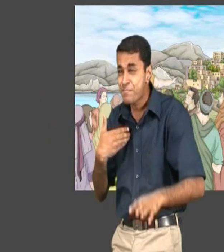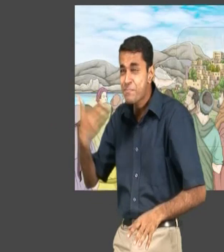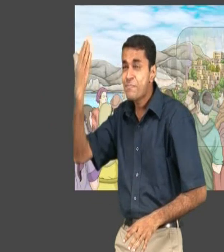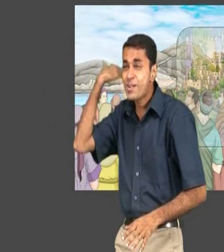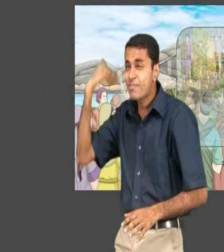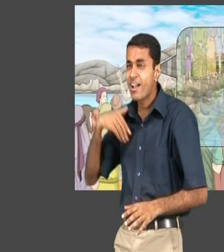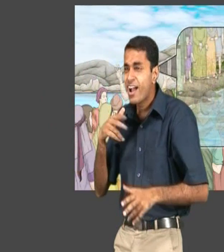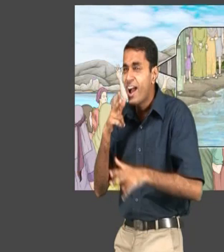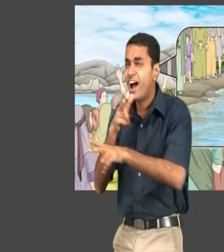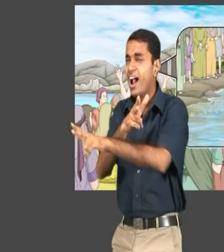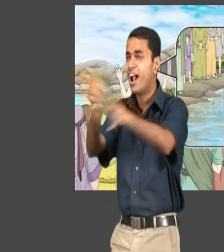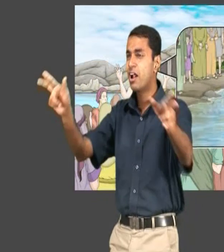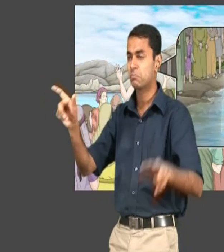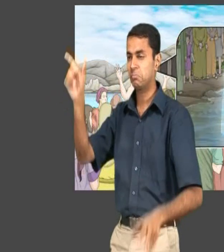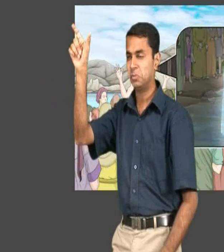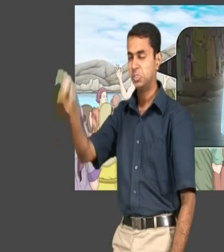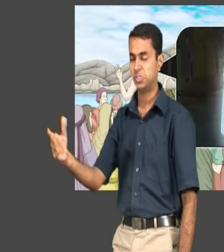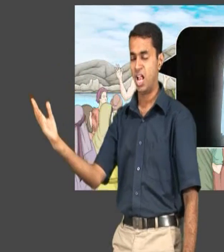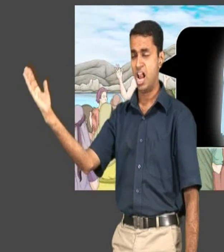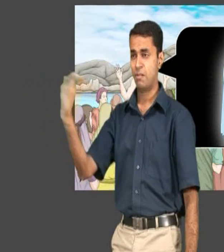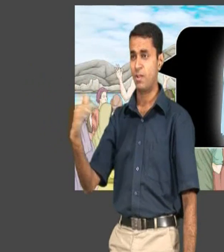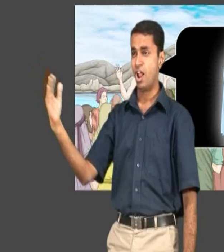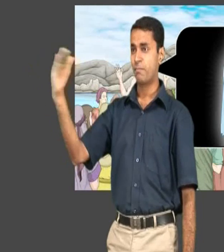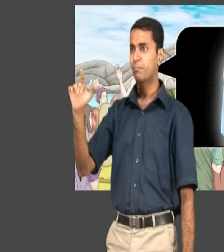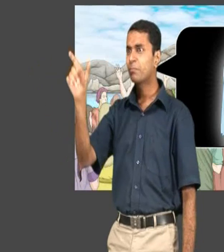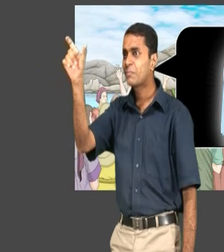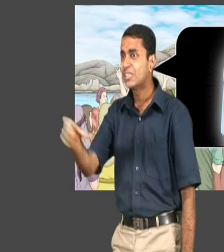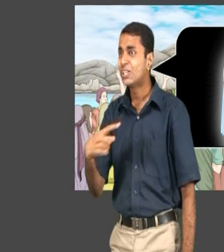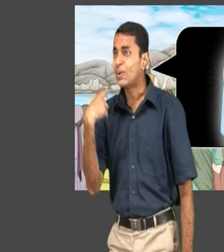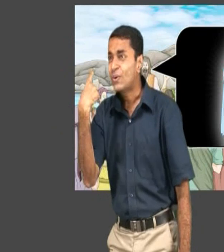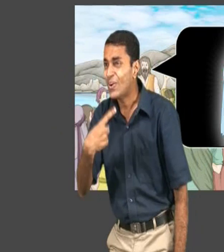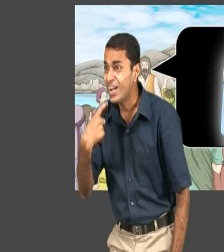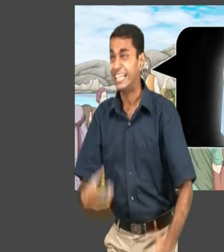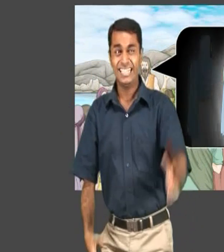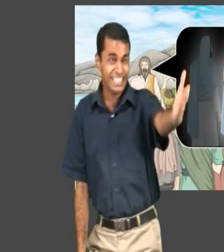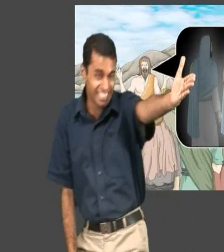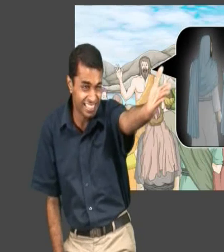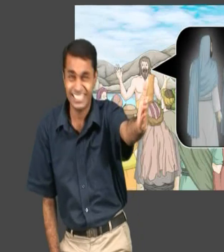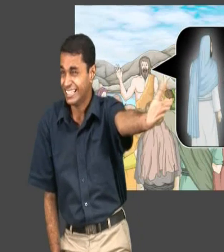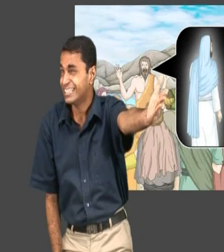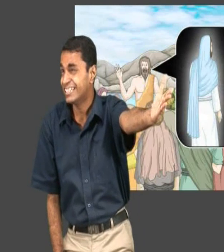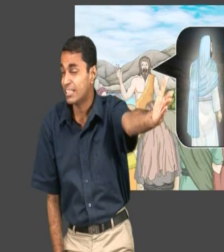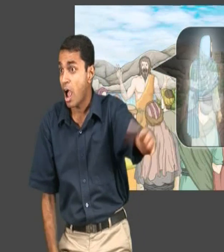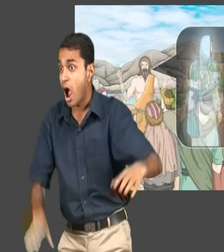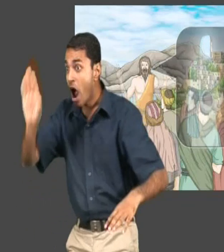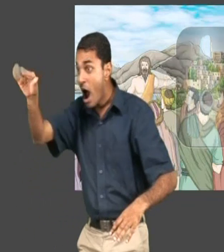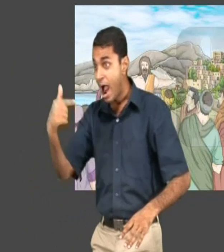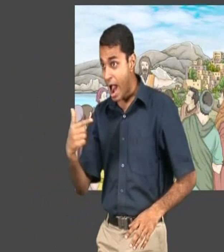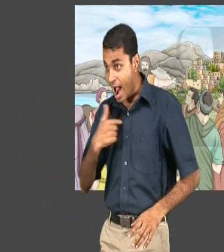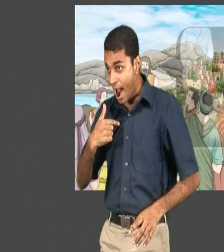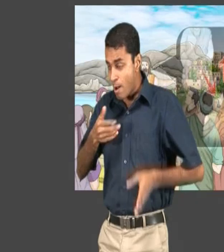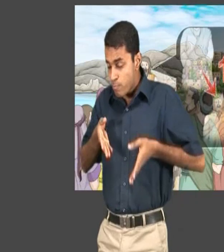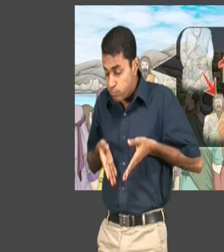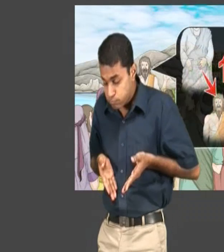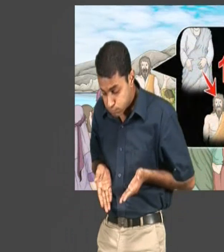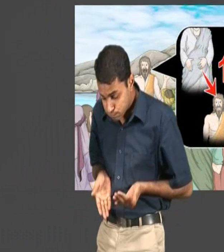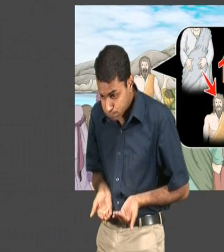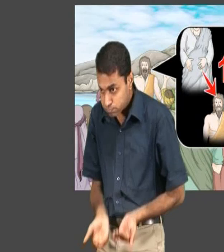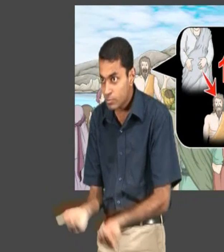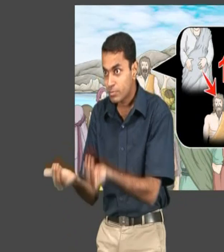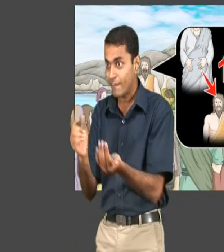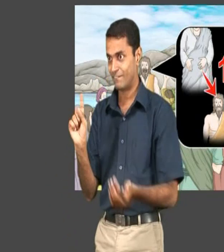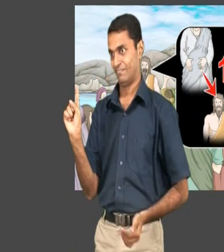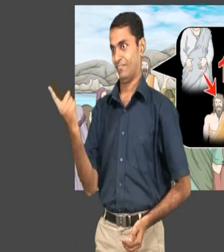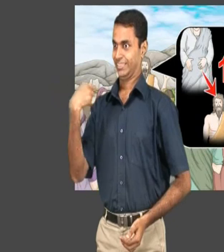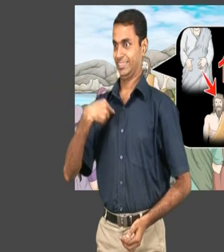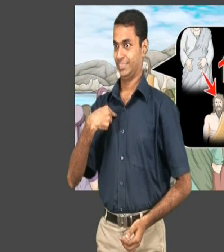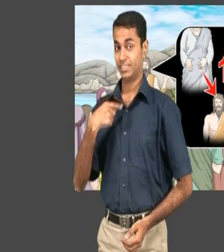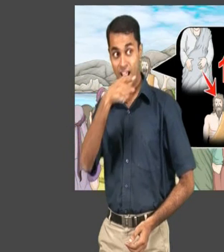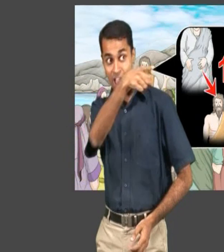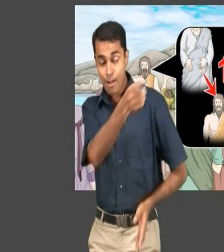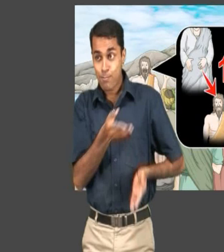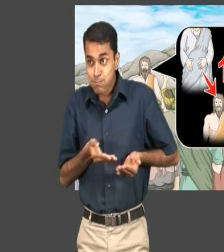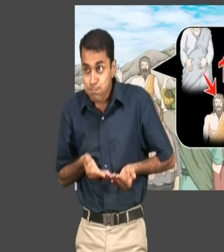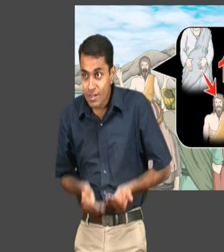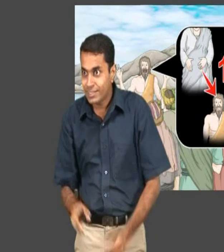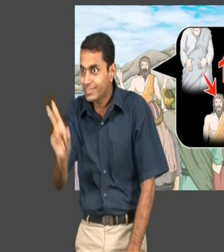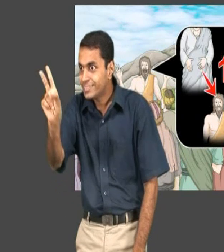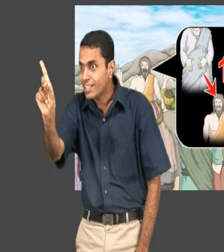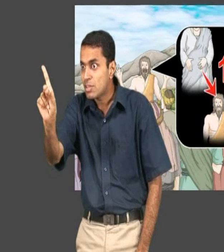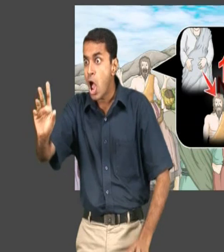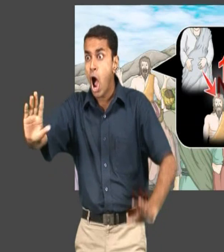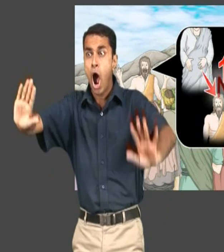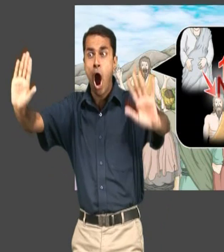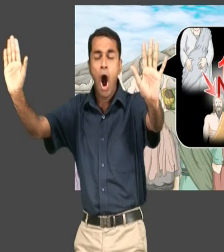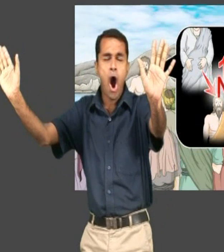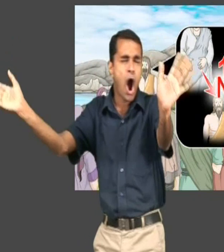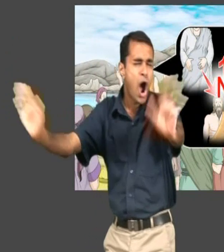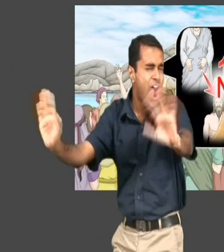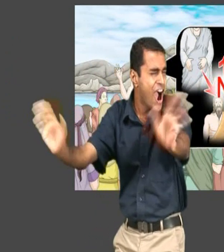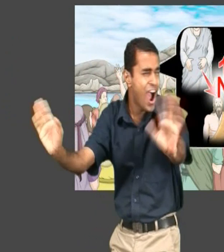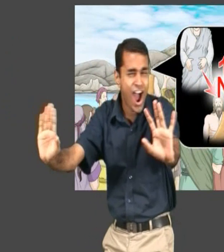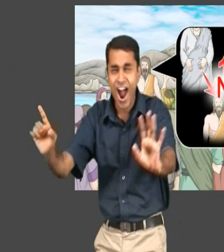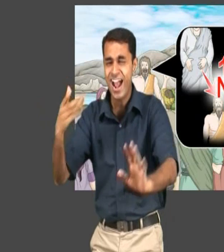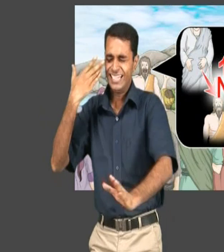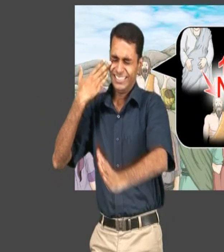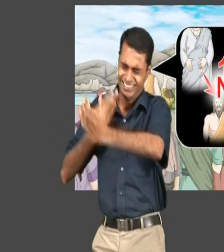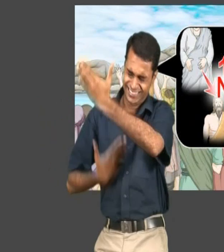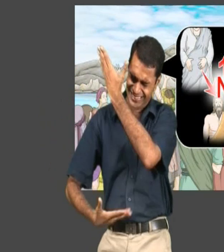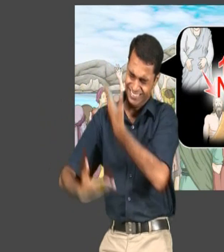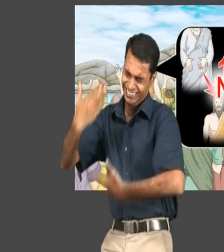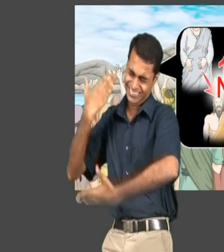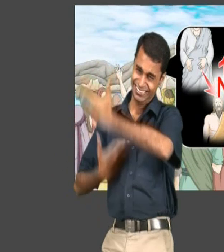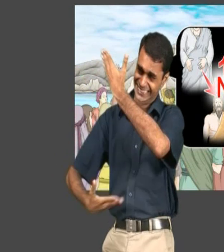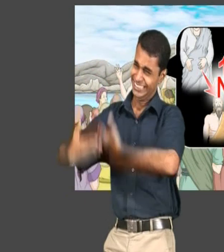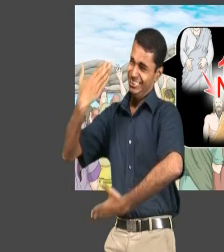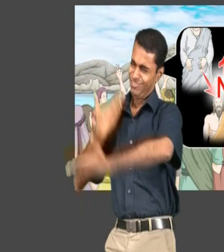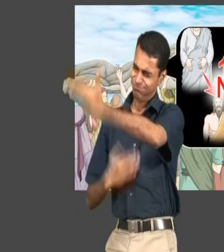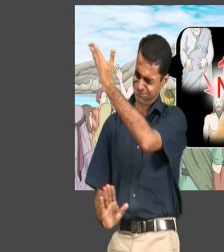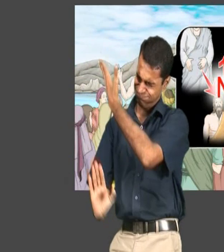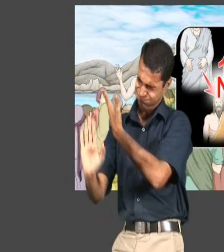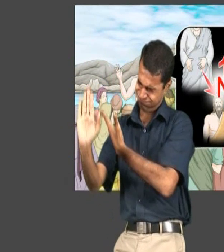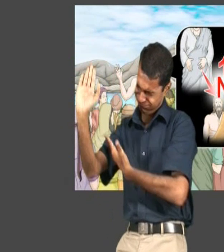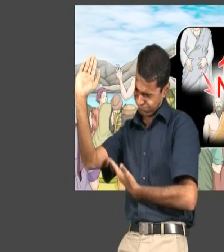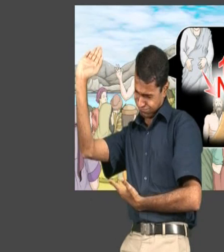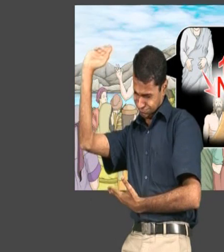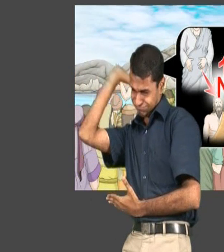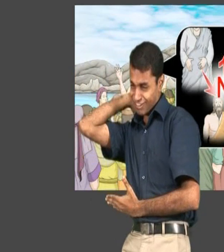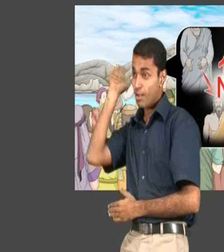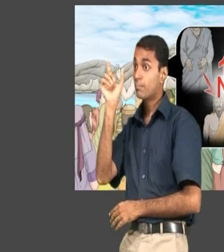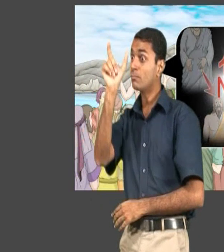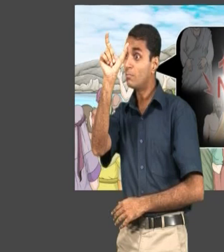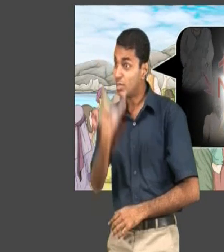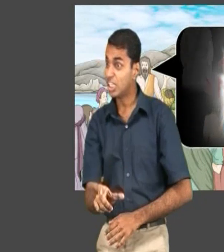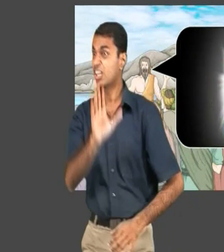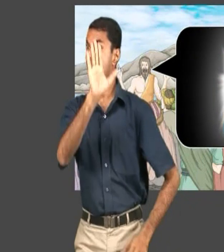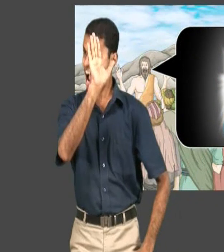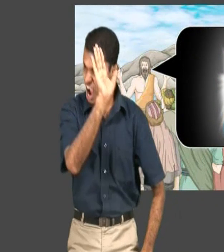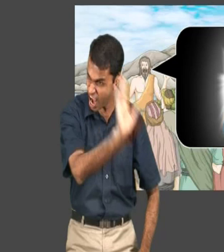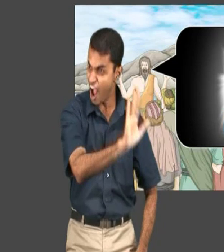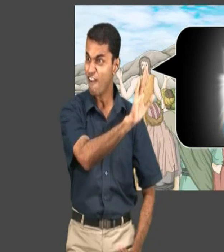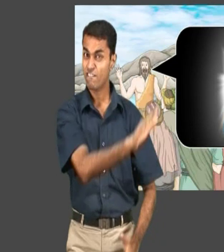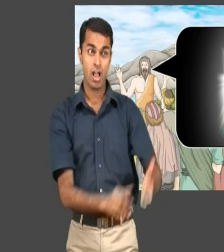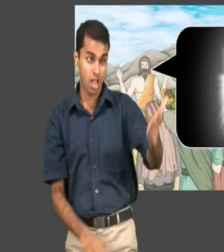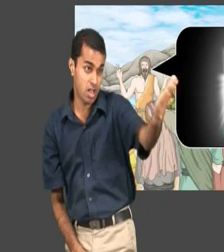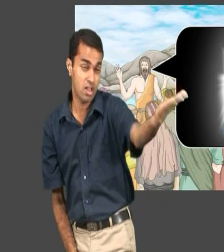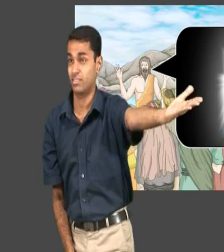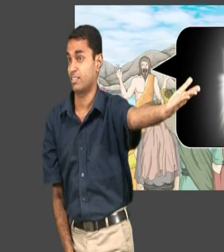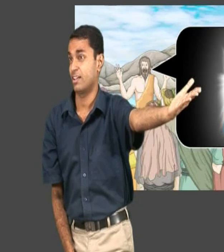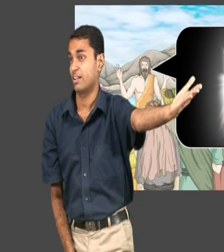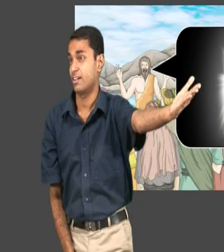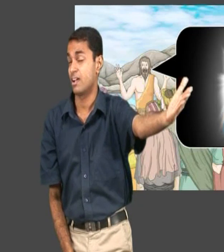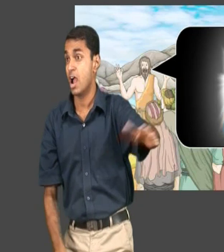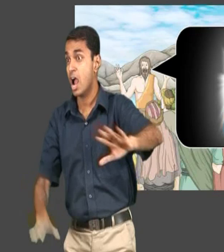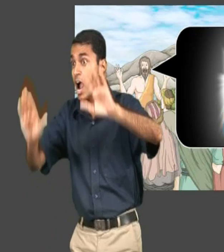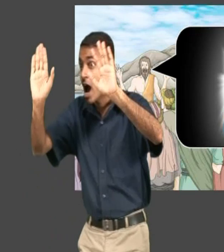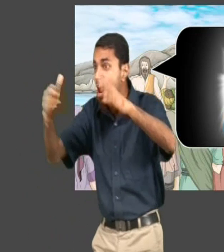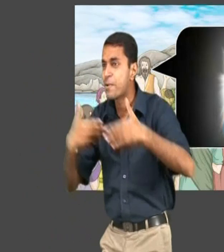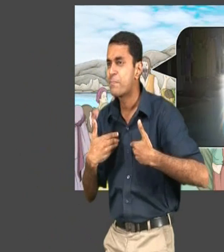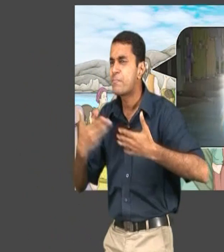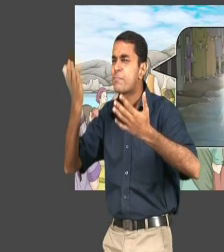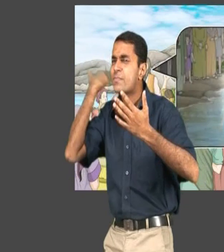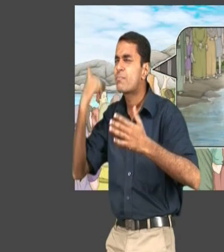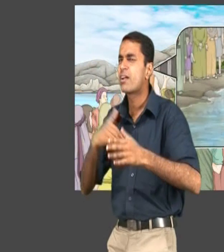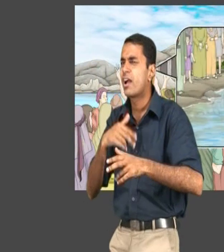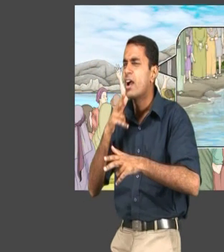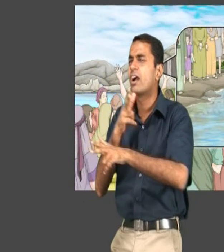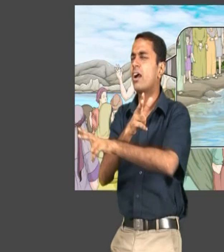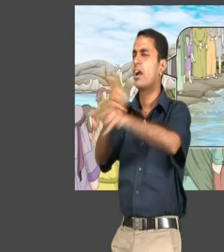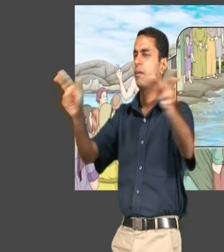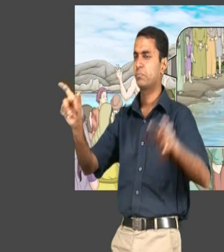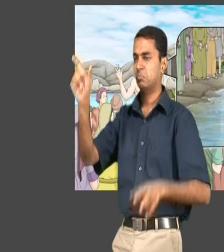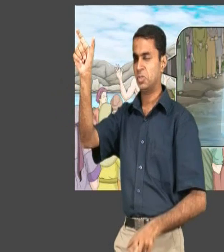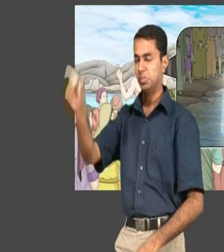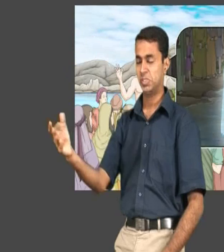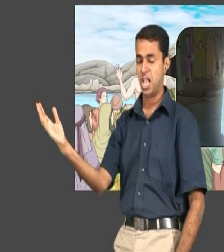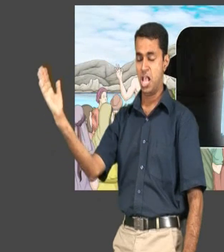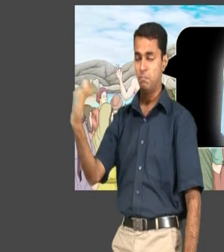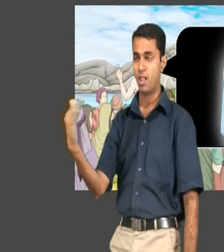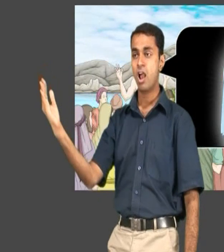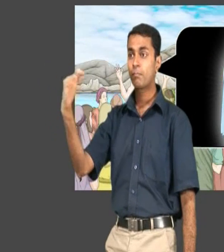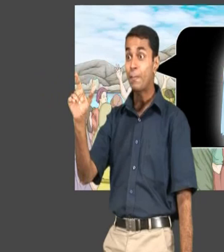This is He of whom I said, ‘A man who comes after me has surpassed me because He was before me.’